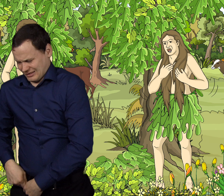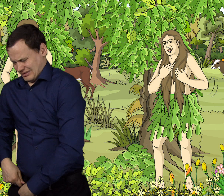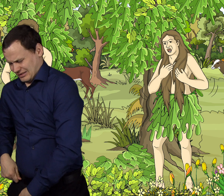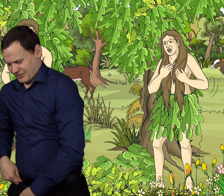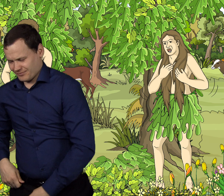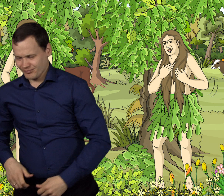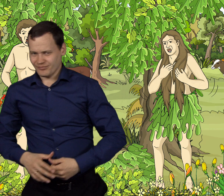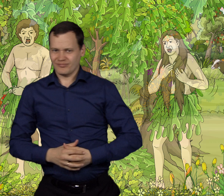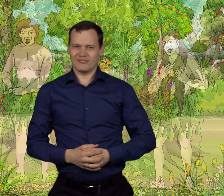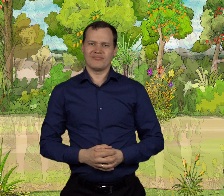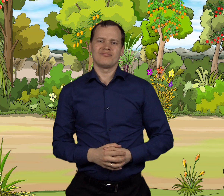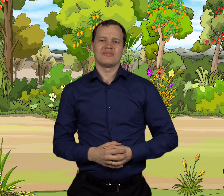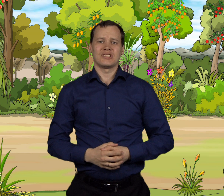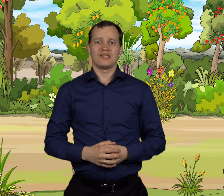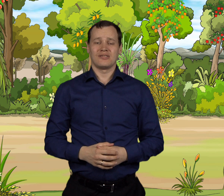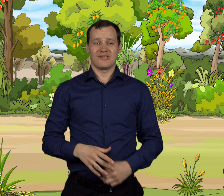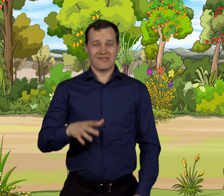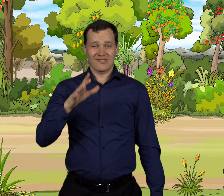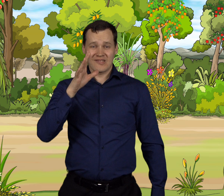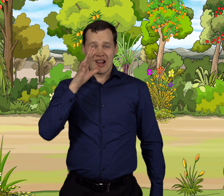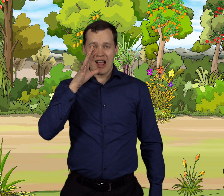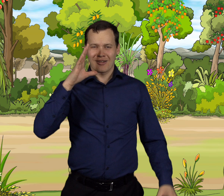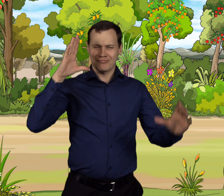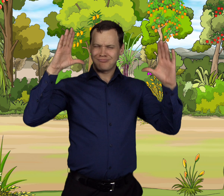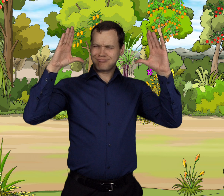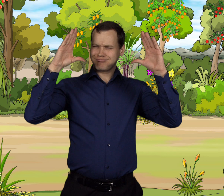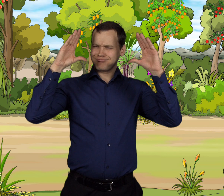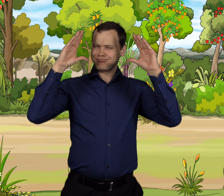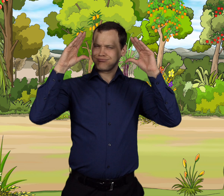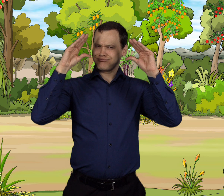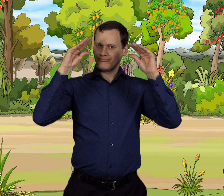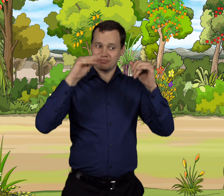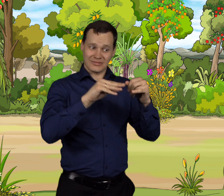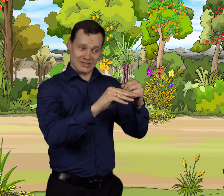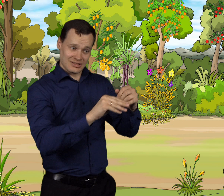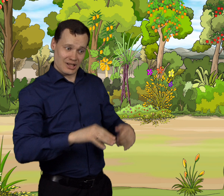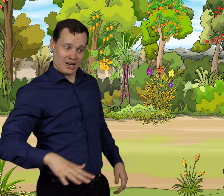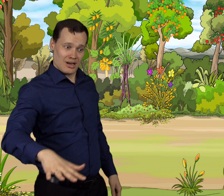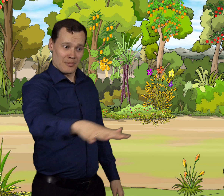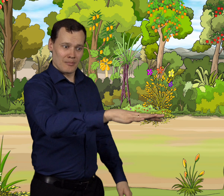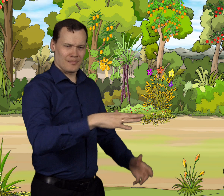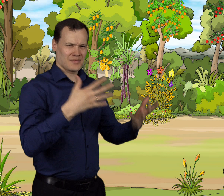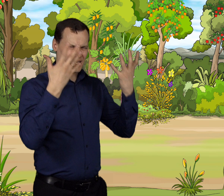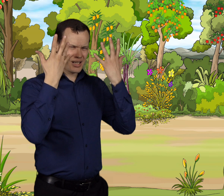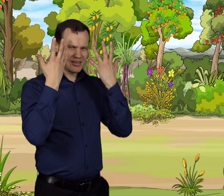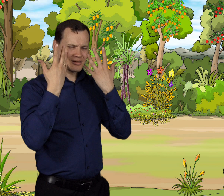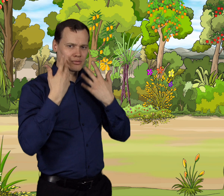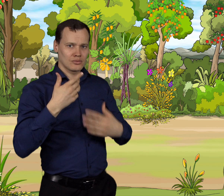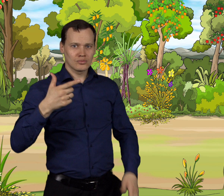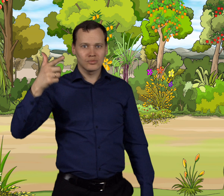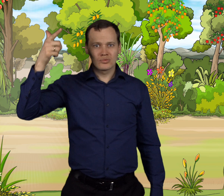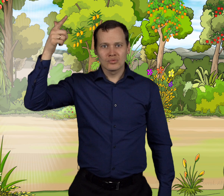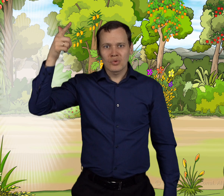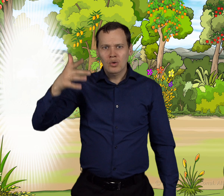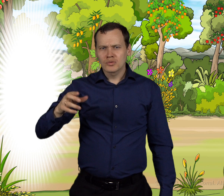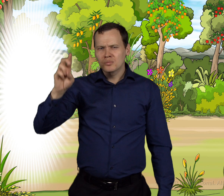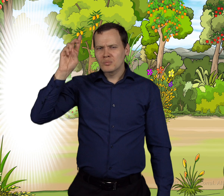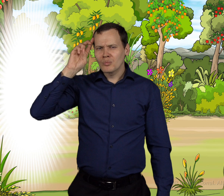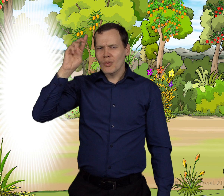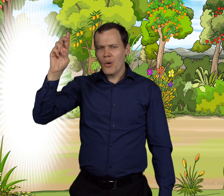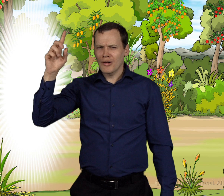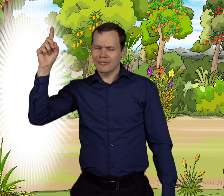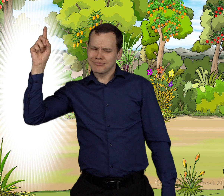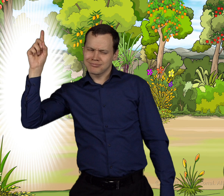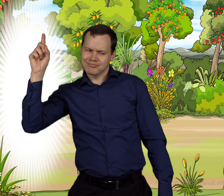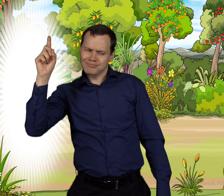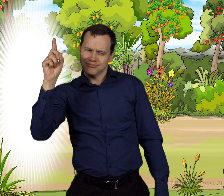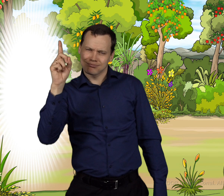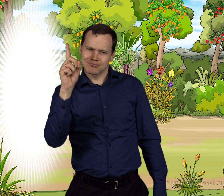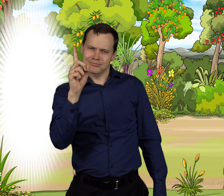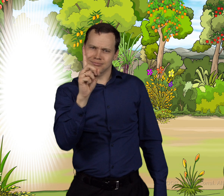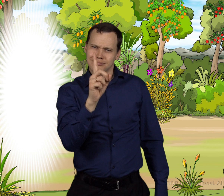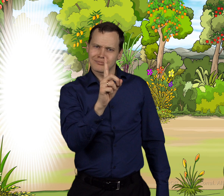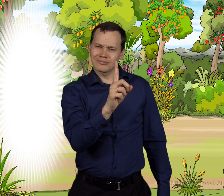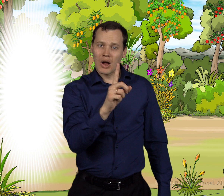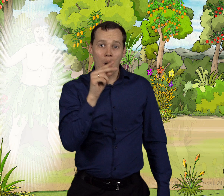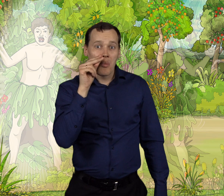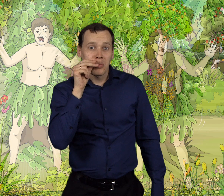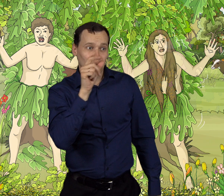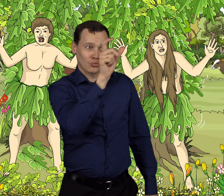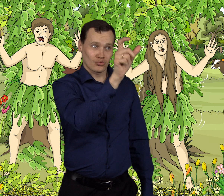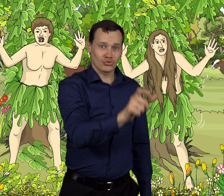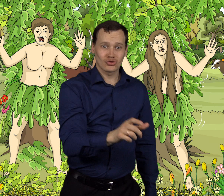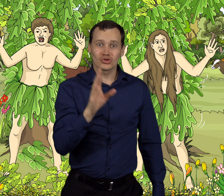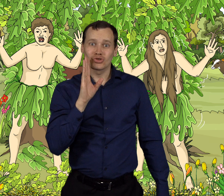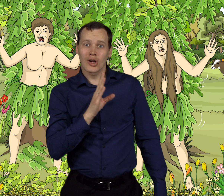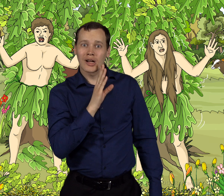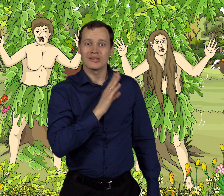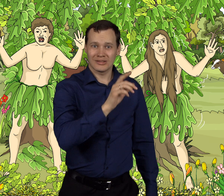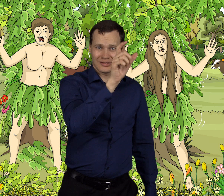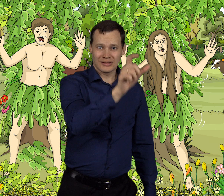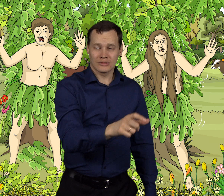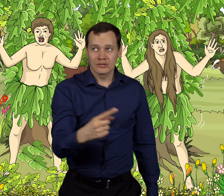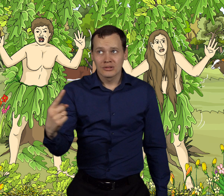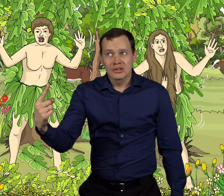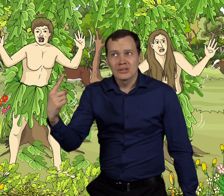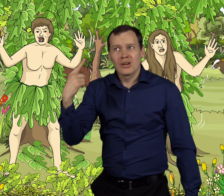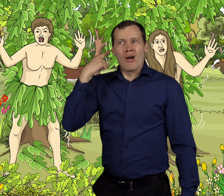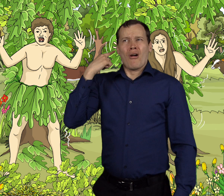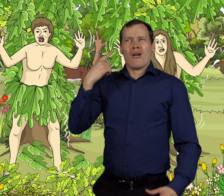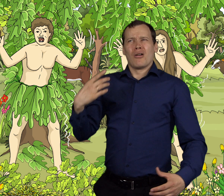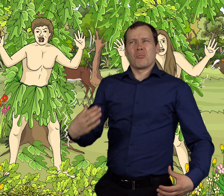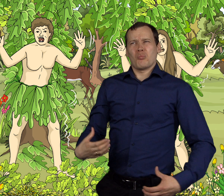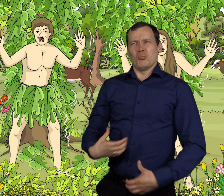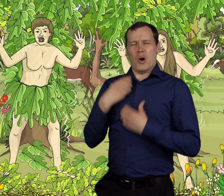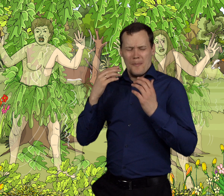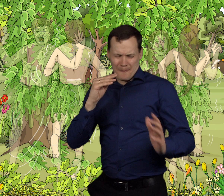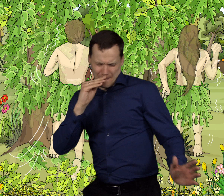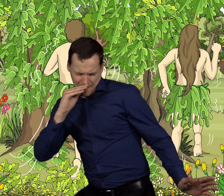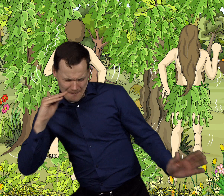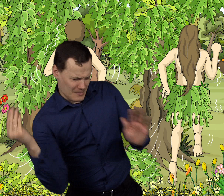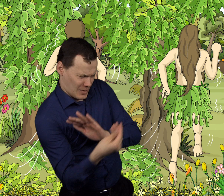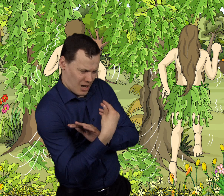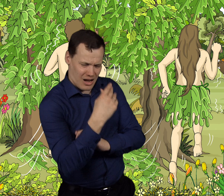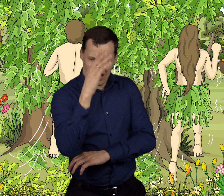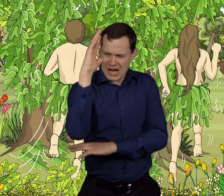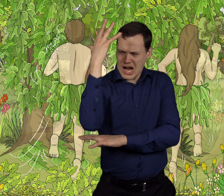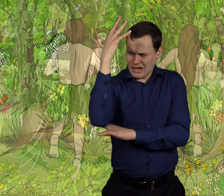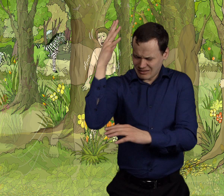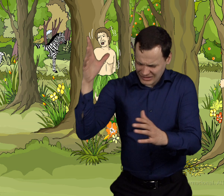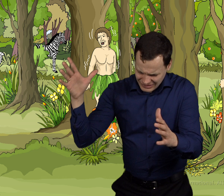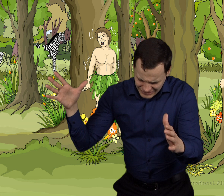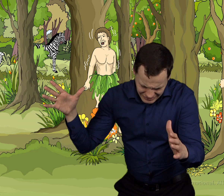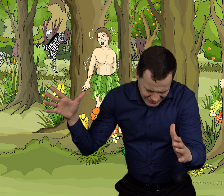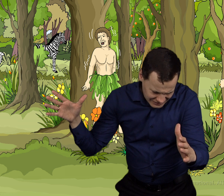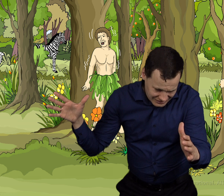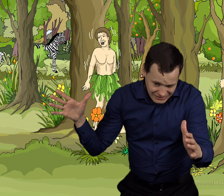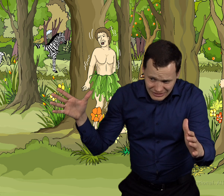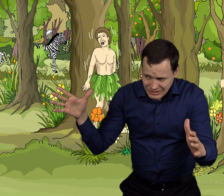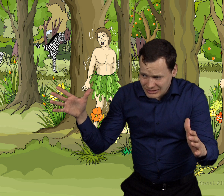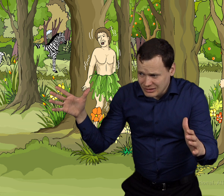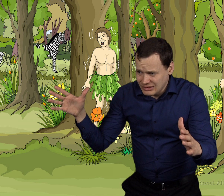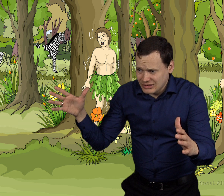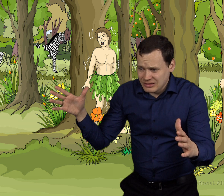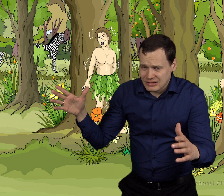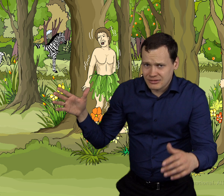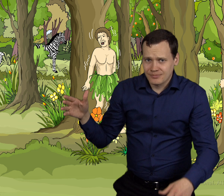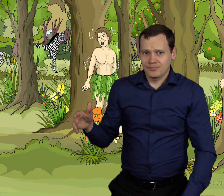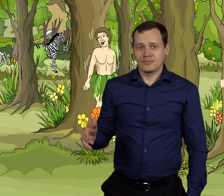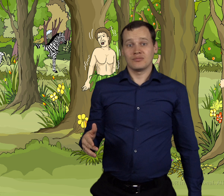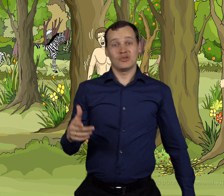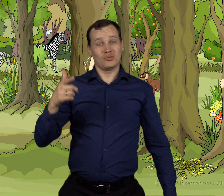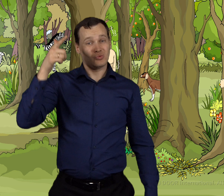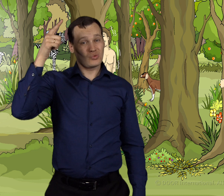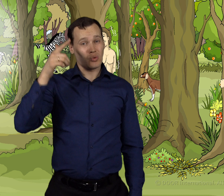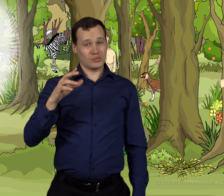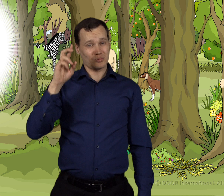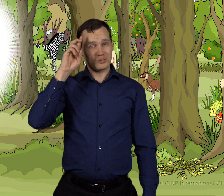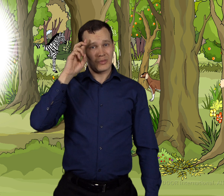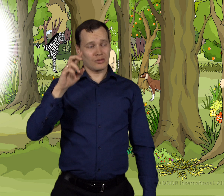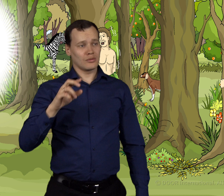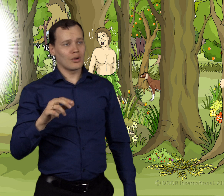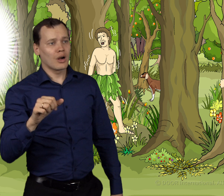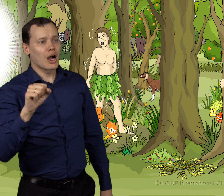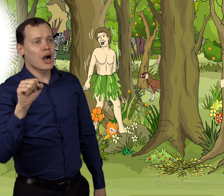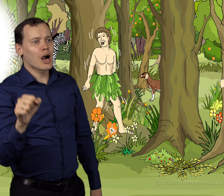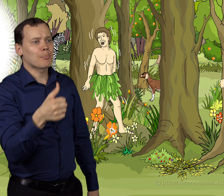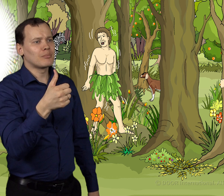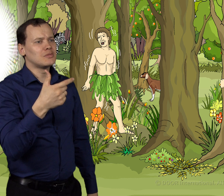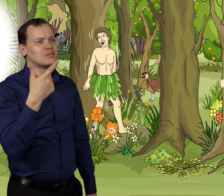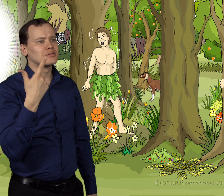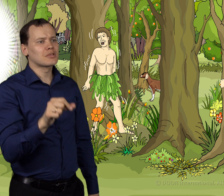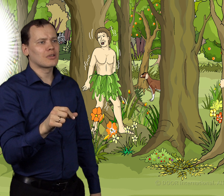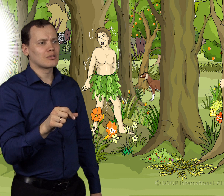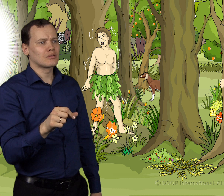Then the man and his wife heard the voice of the LORD God walking in the garden in the breeze of the day, and they hid themselves from the presence of the LORD God among the trees of the garden.